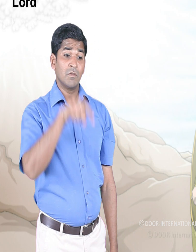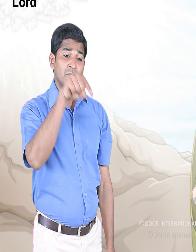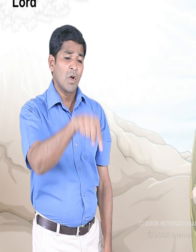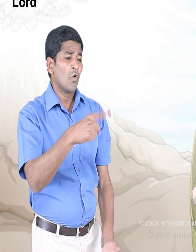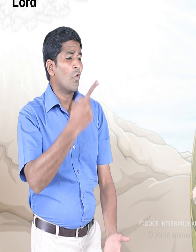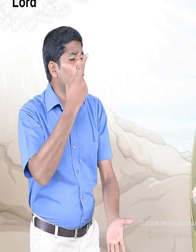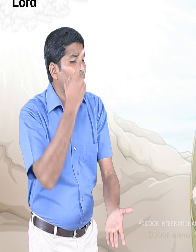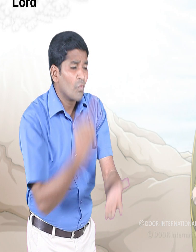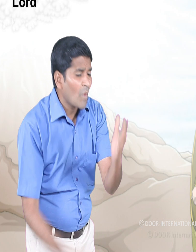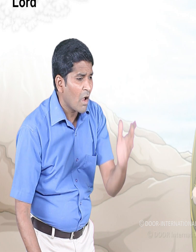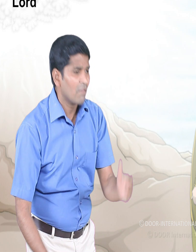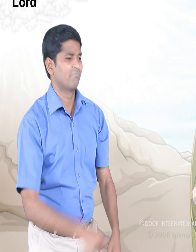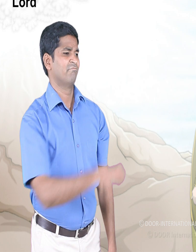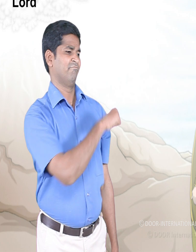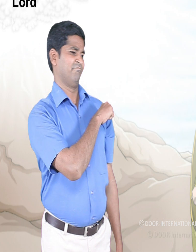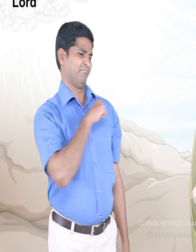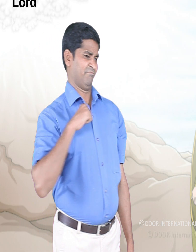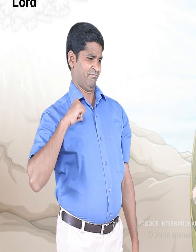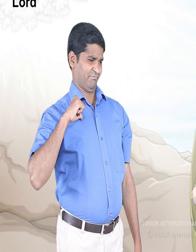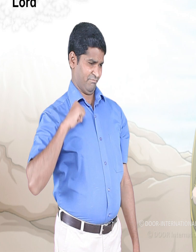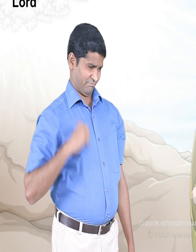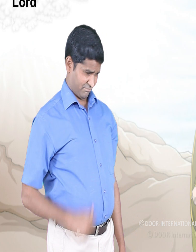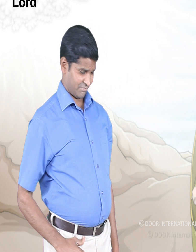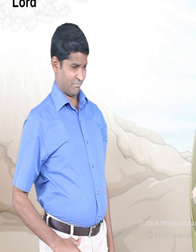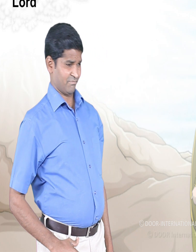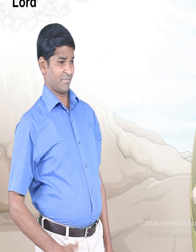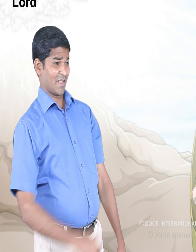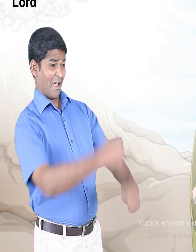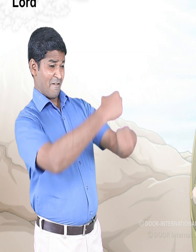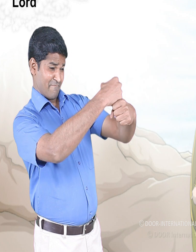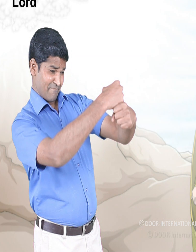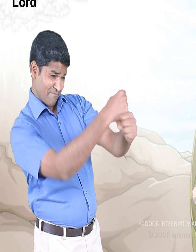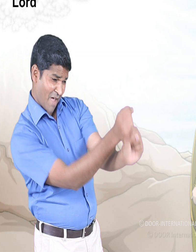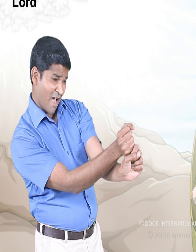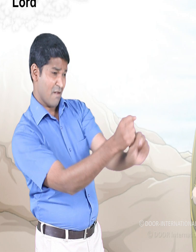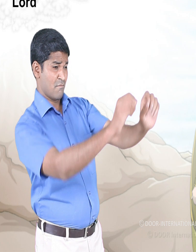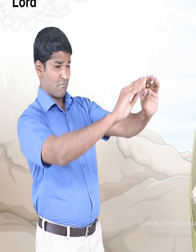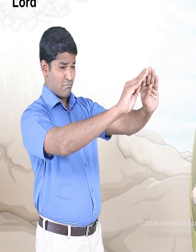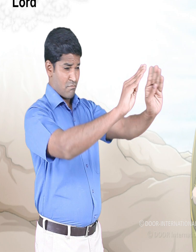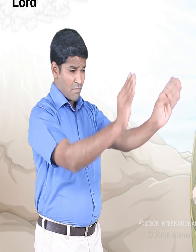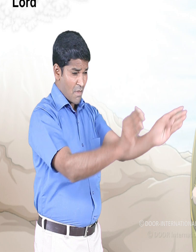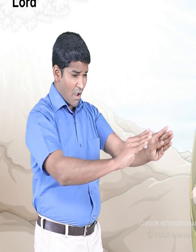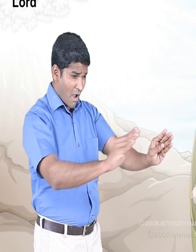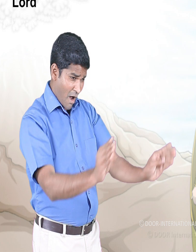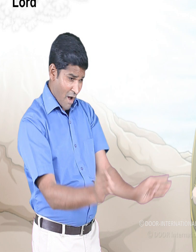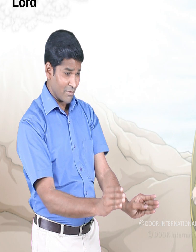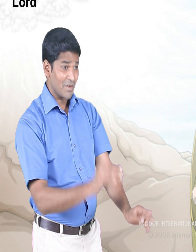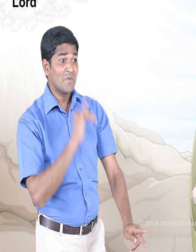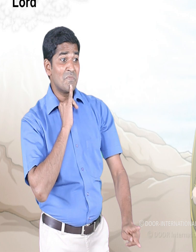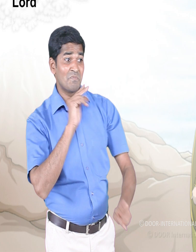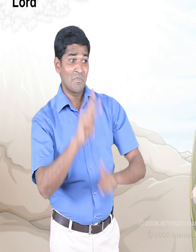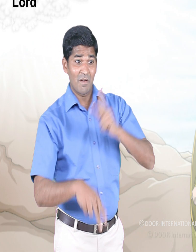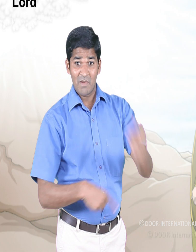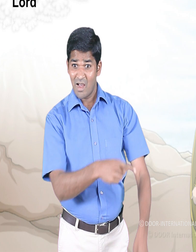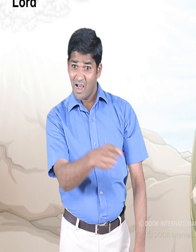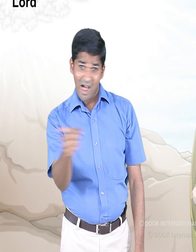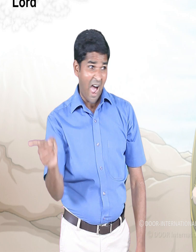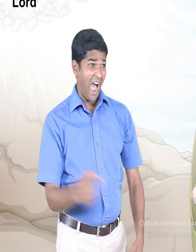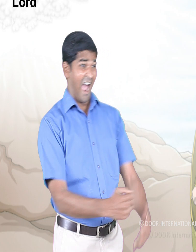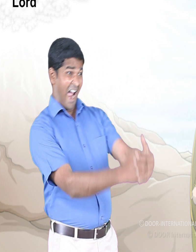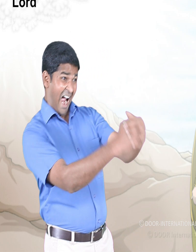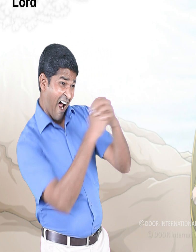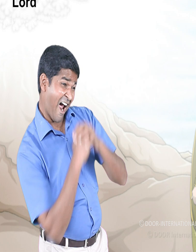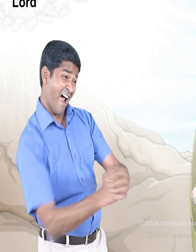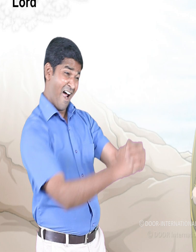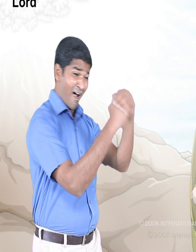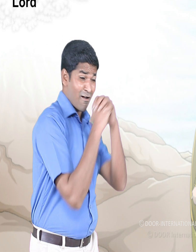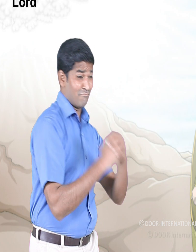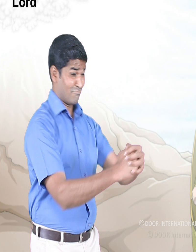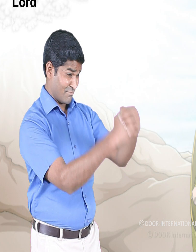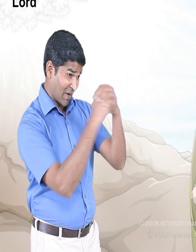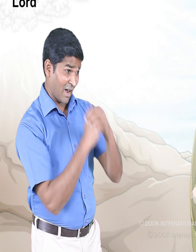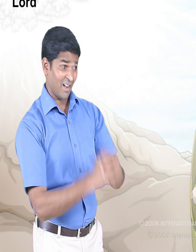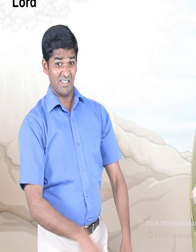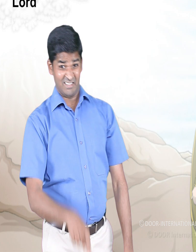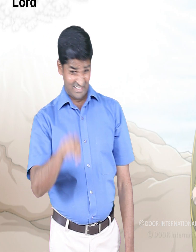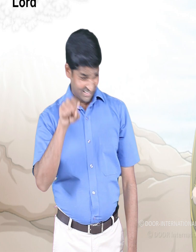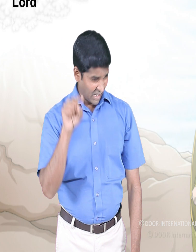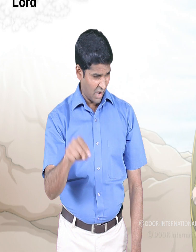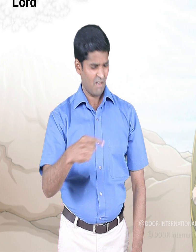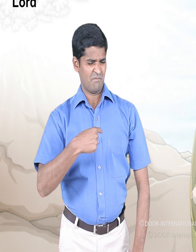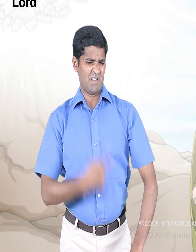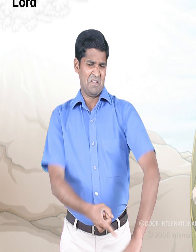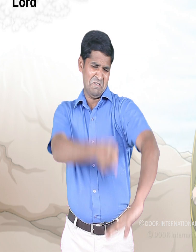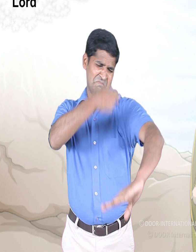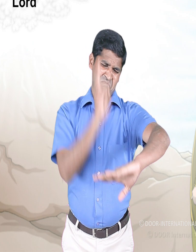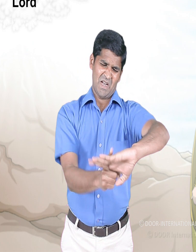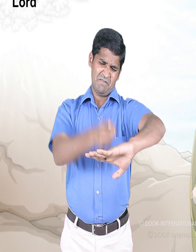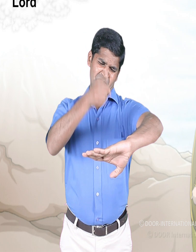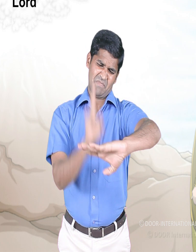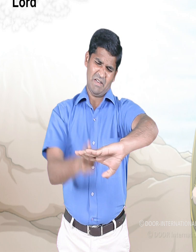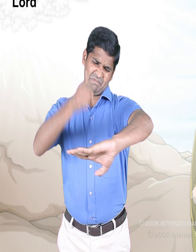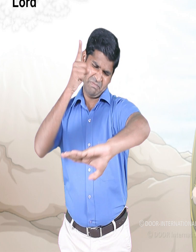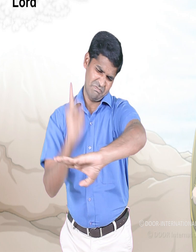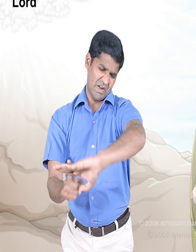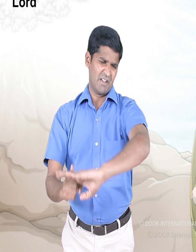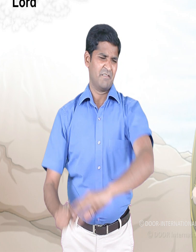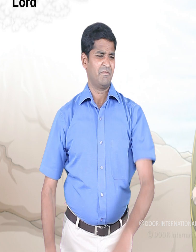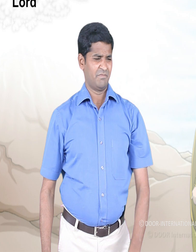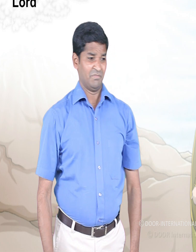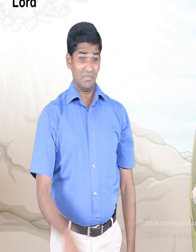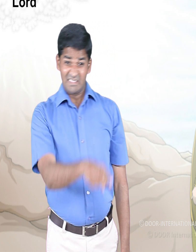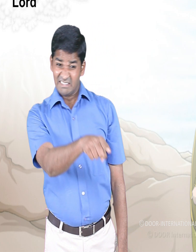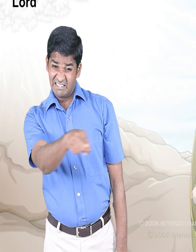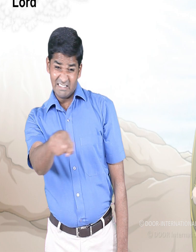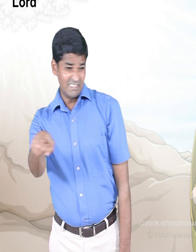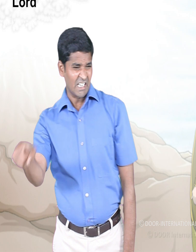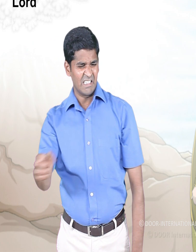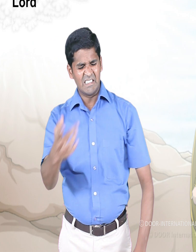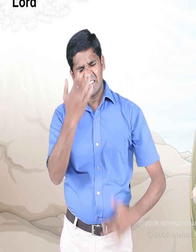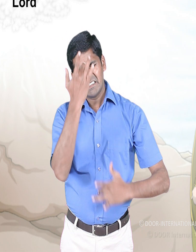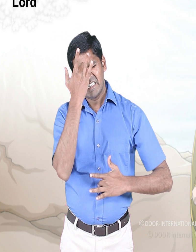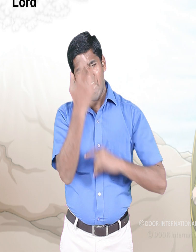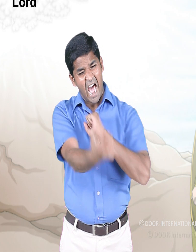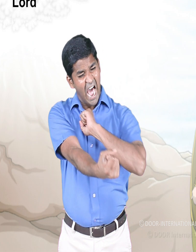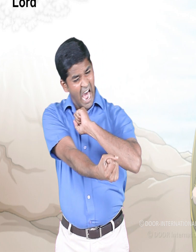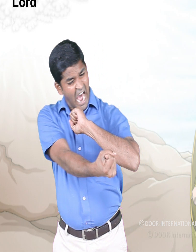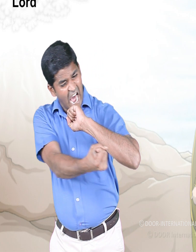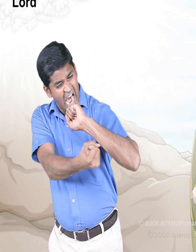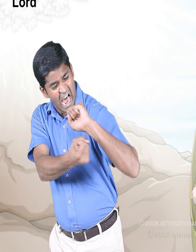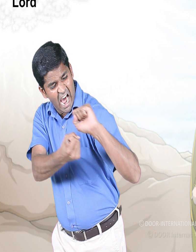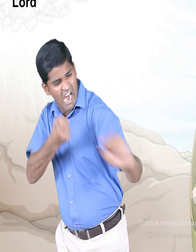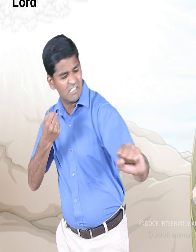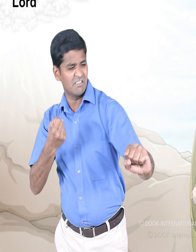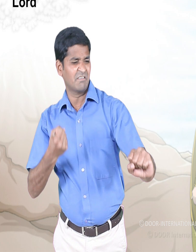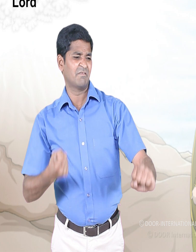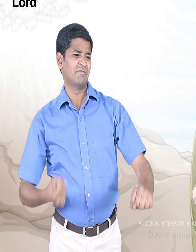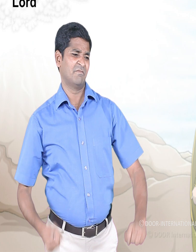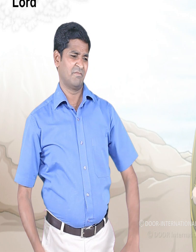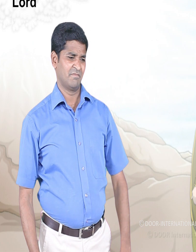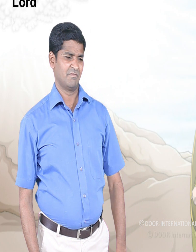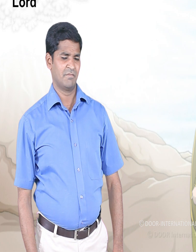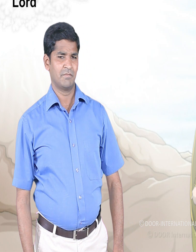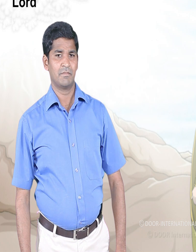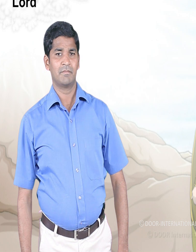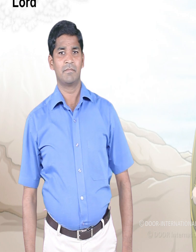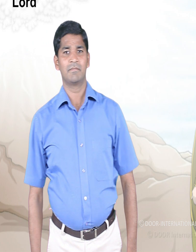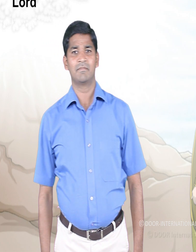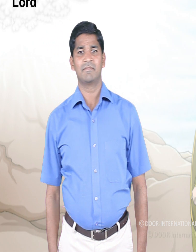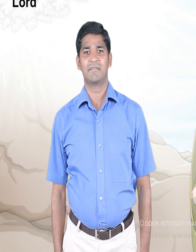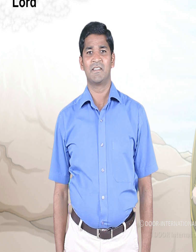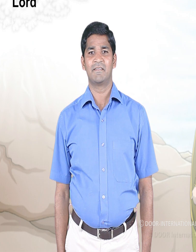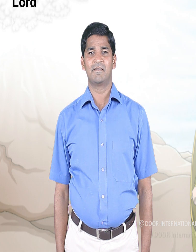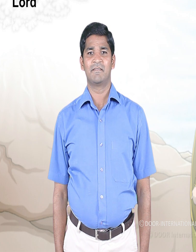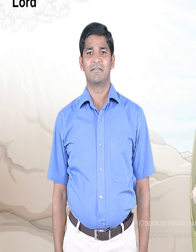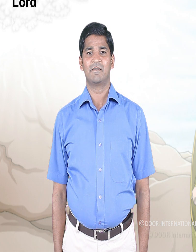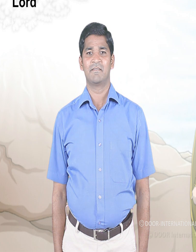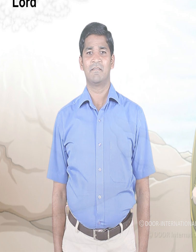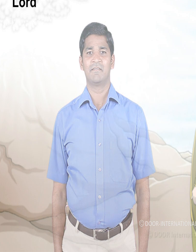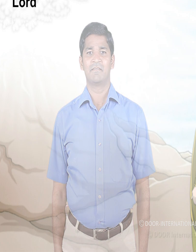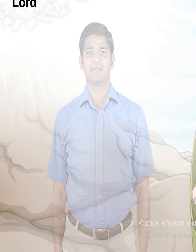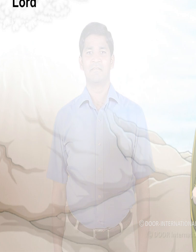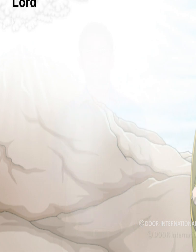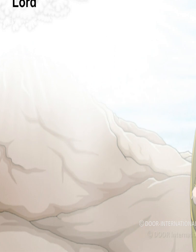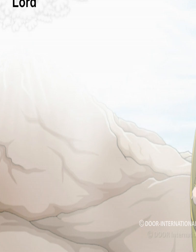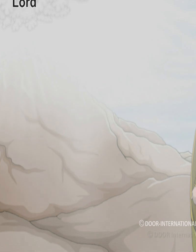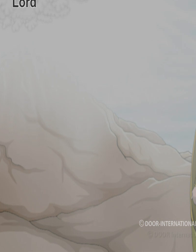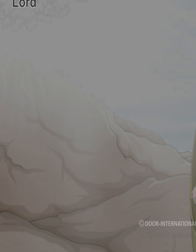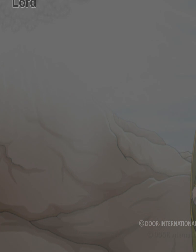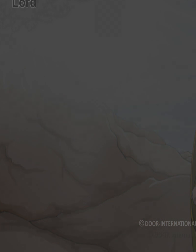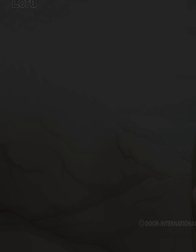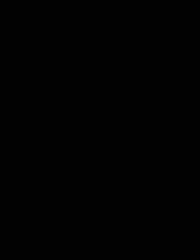And the LORD sent a plague on the people because of what they had done with the calf that Aaron had made.